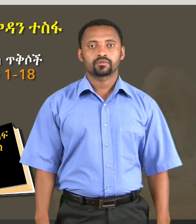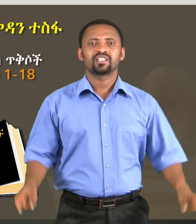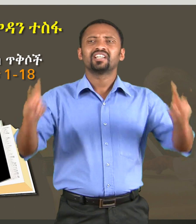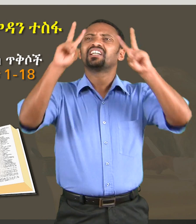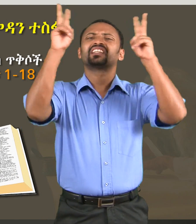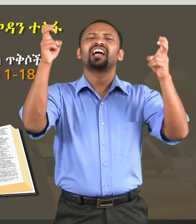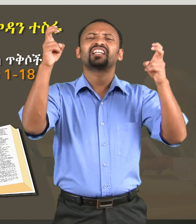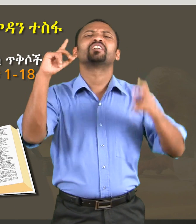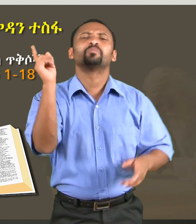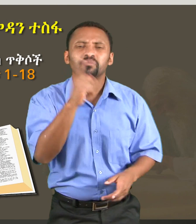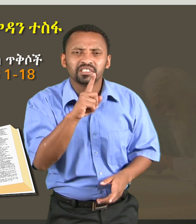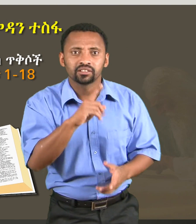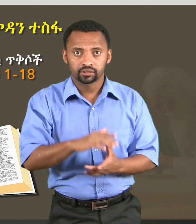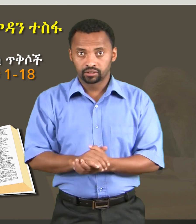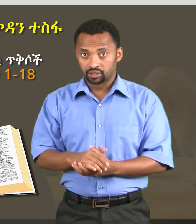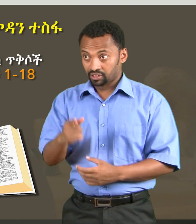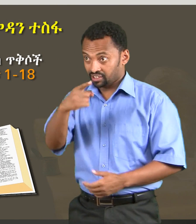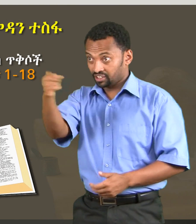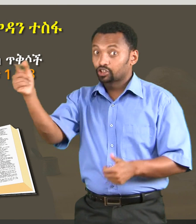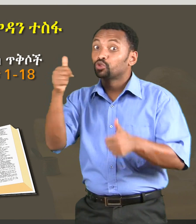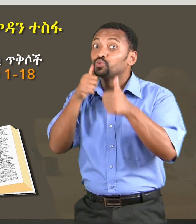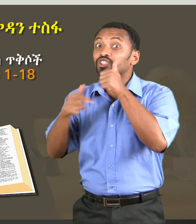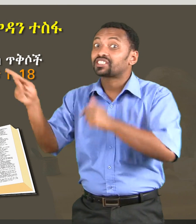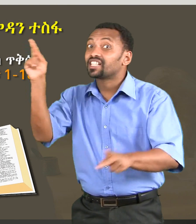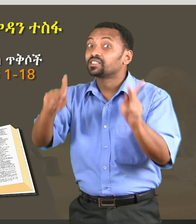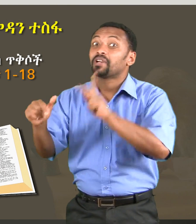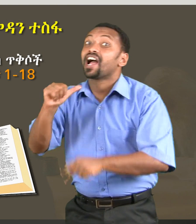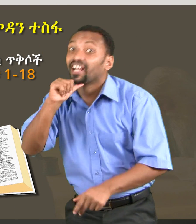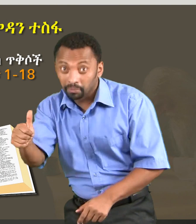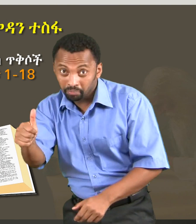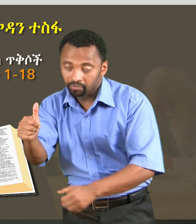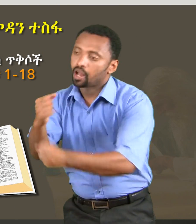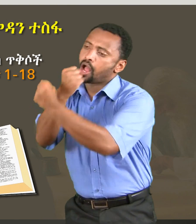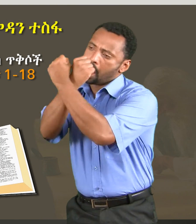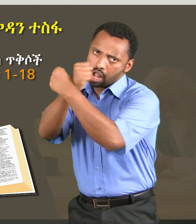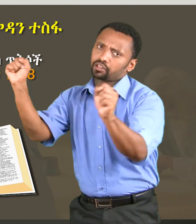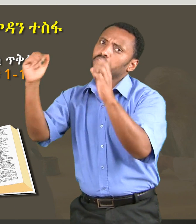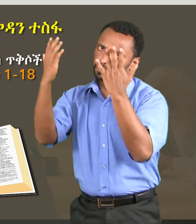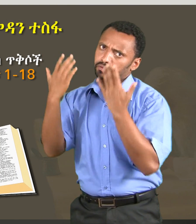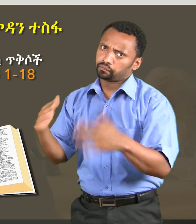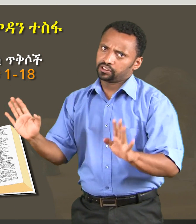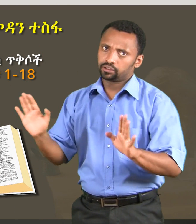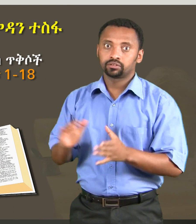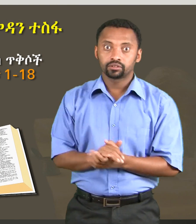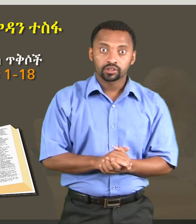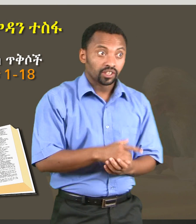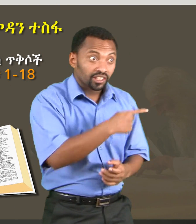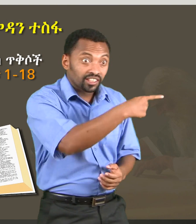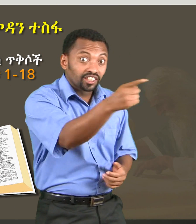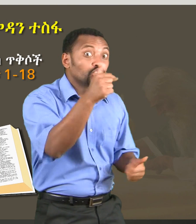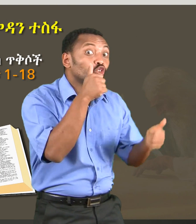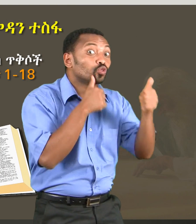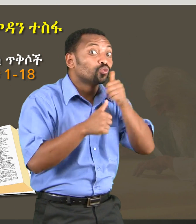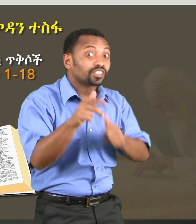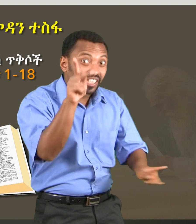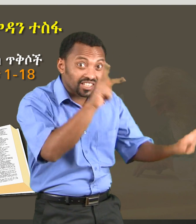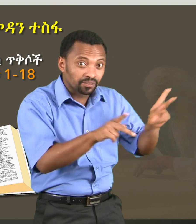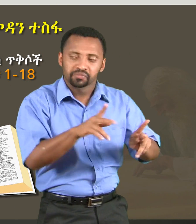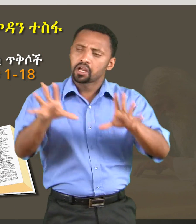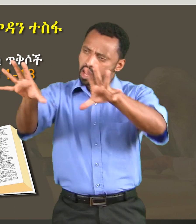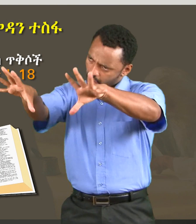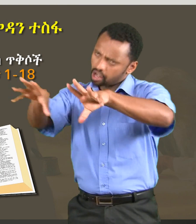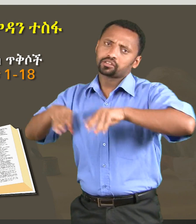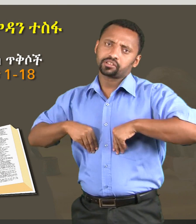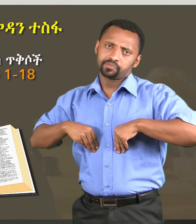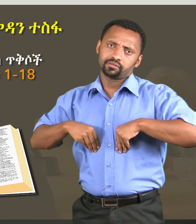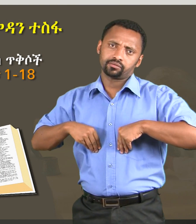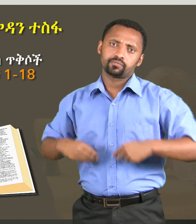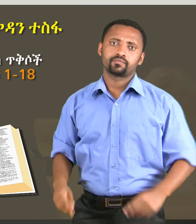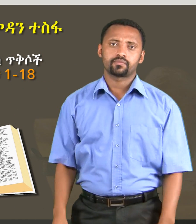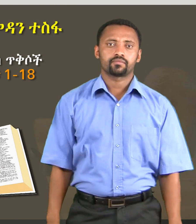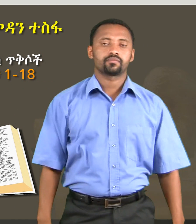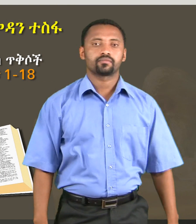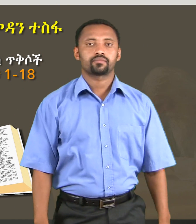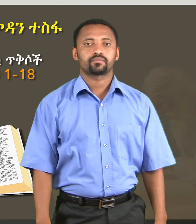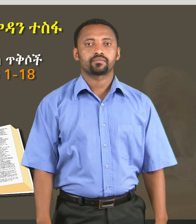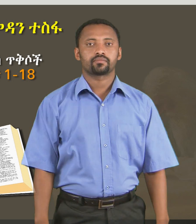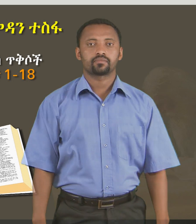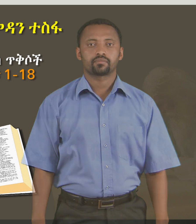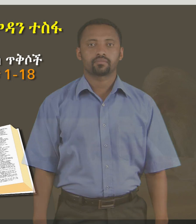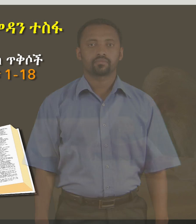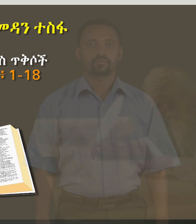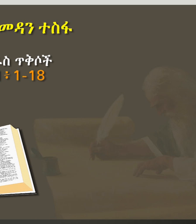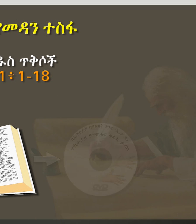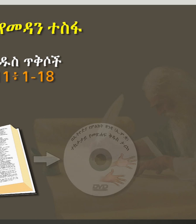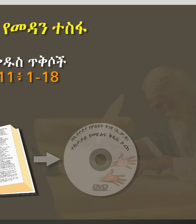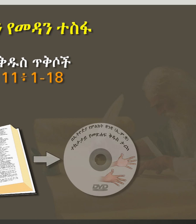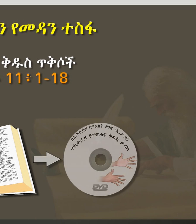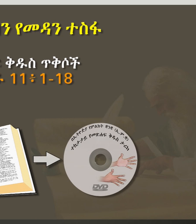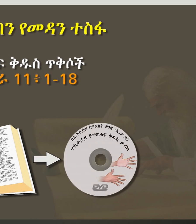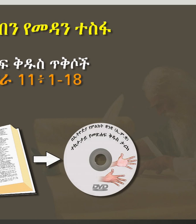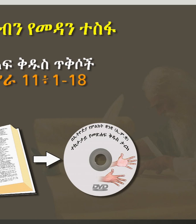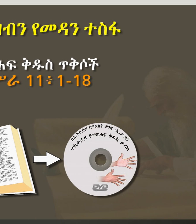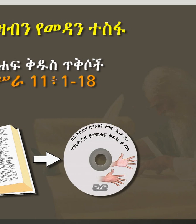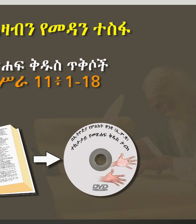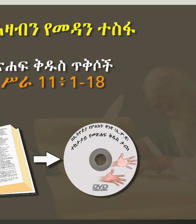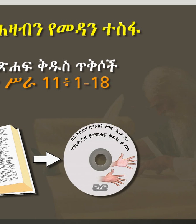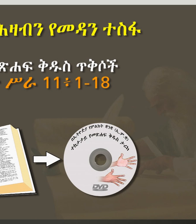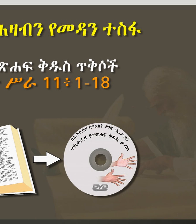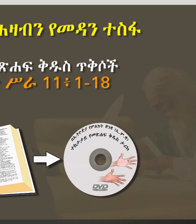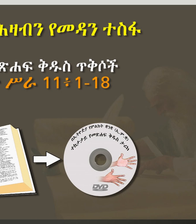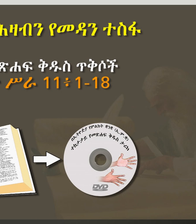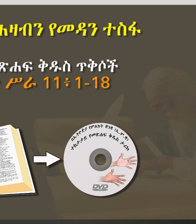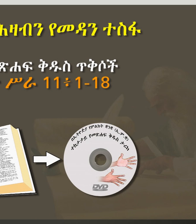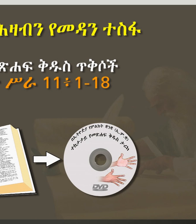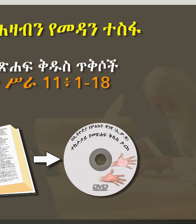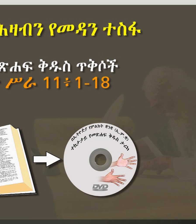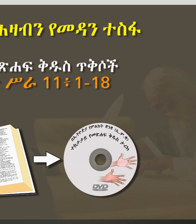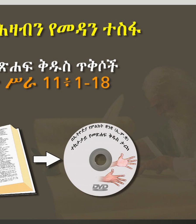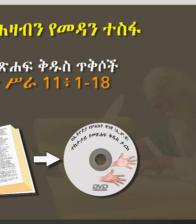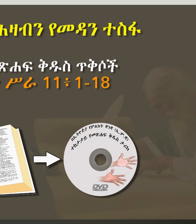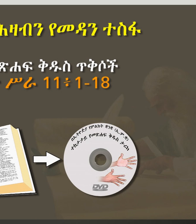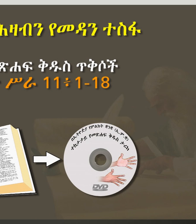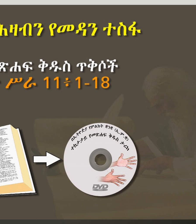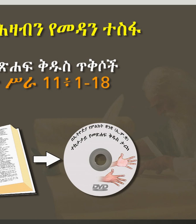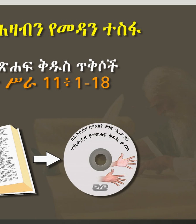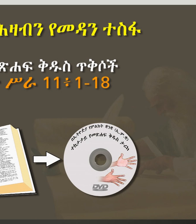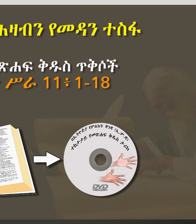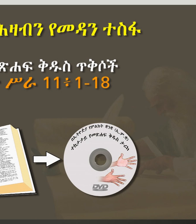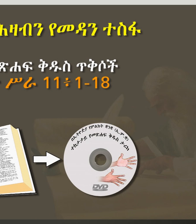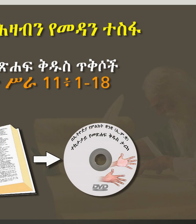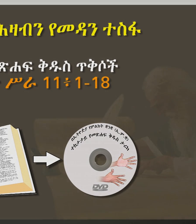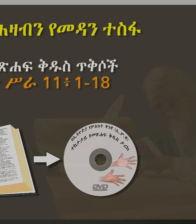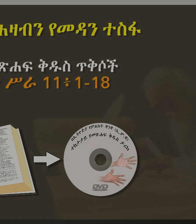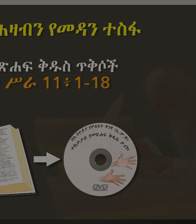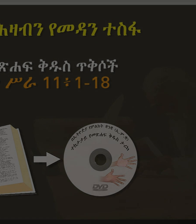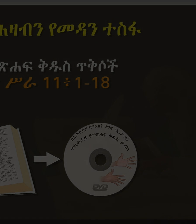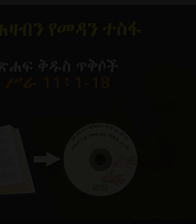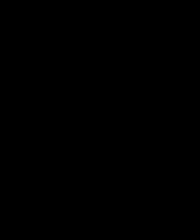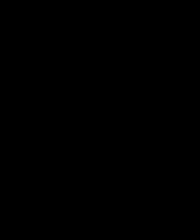Jews accept the salvation of Gentiles